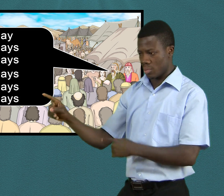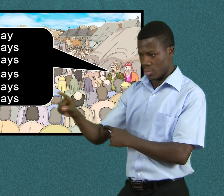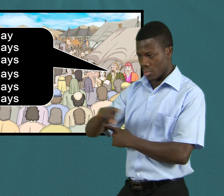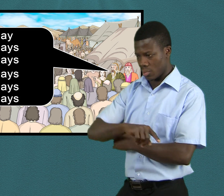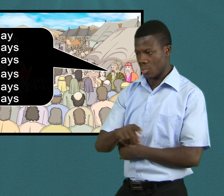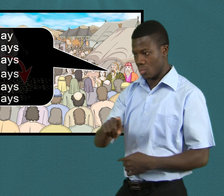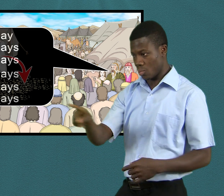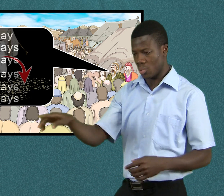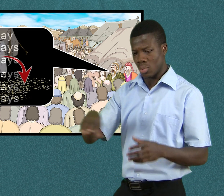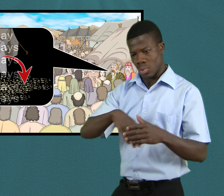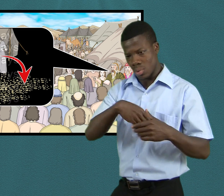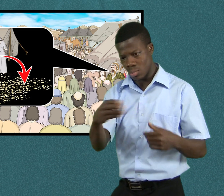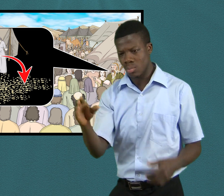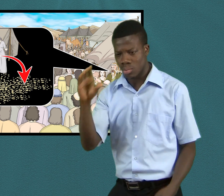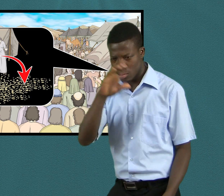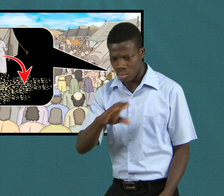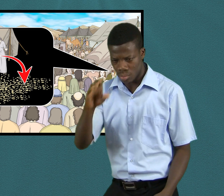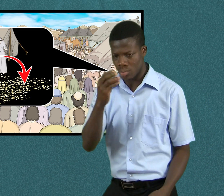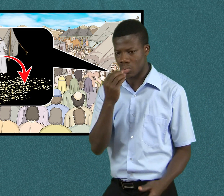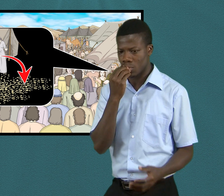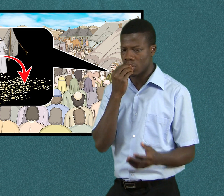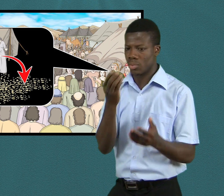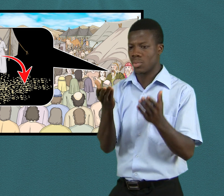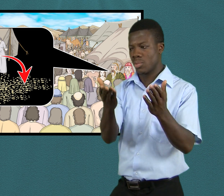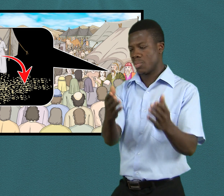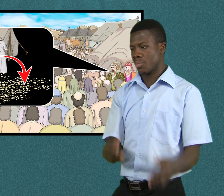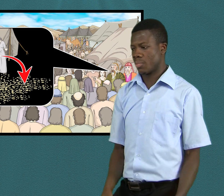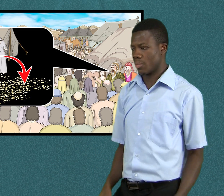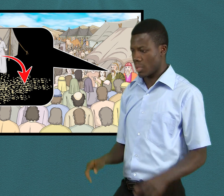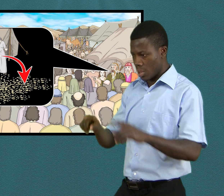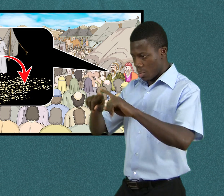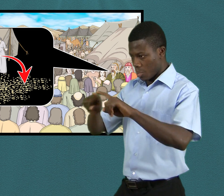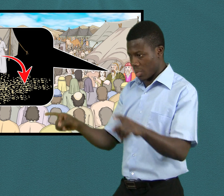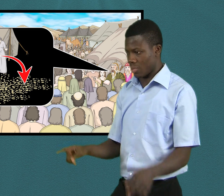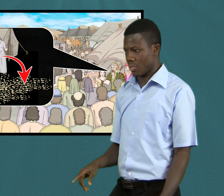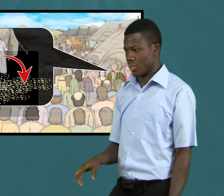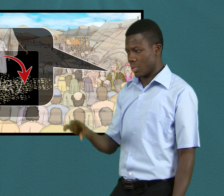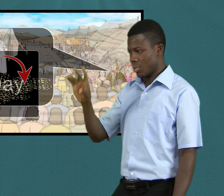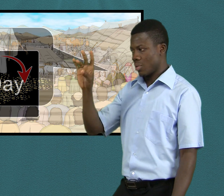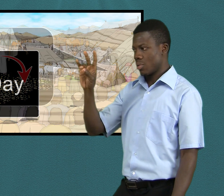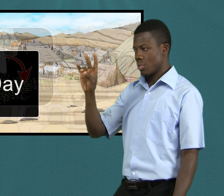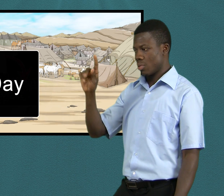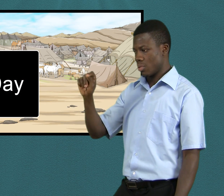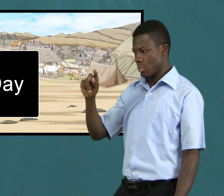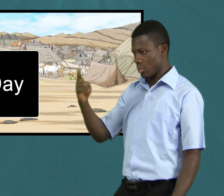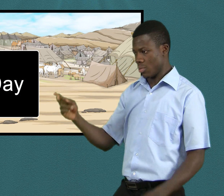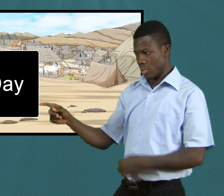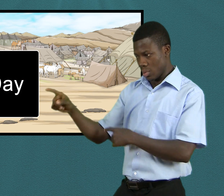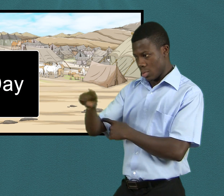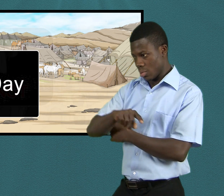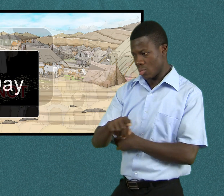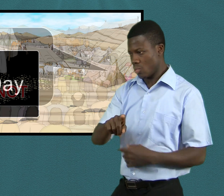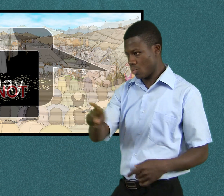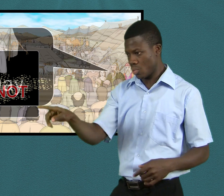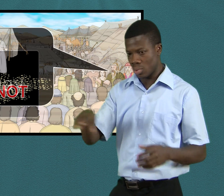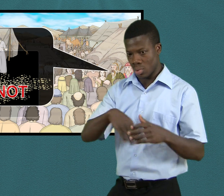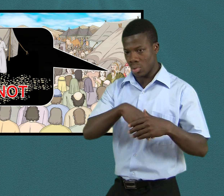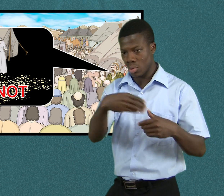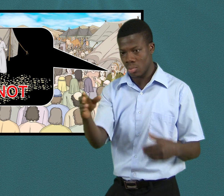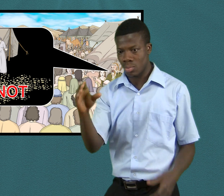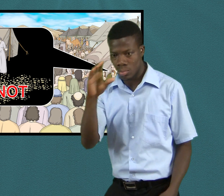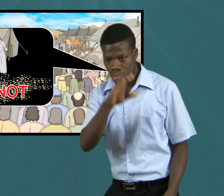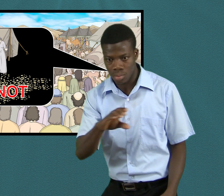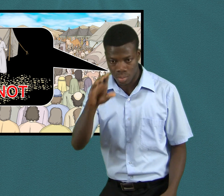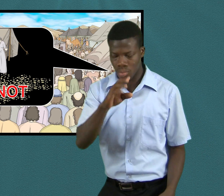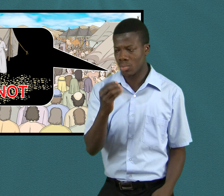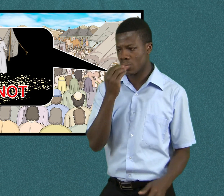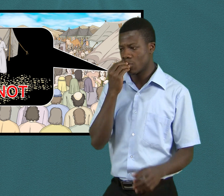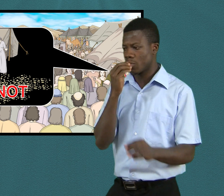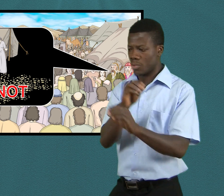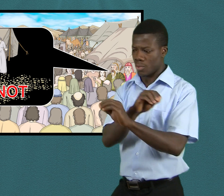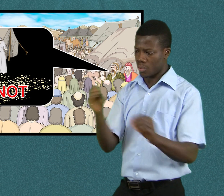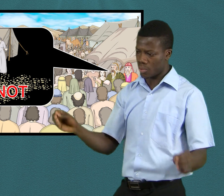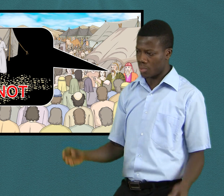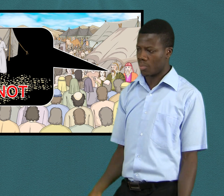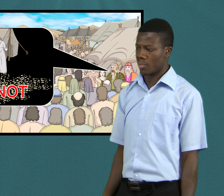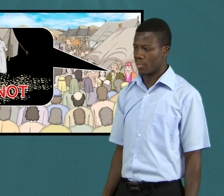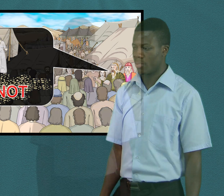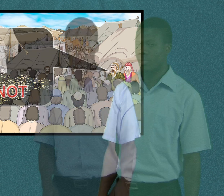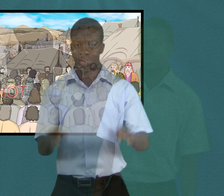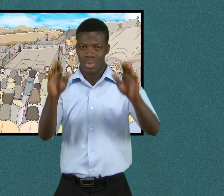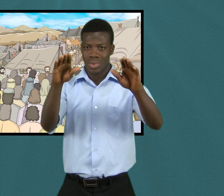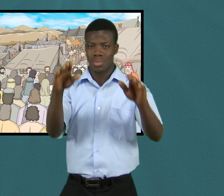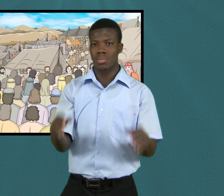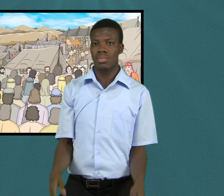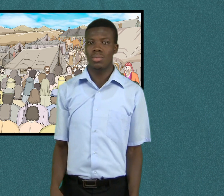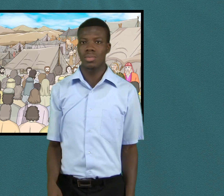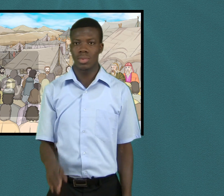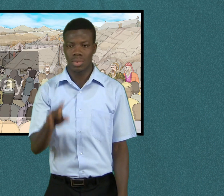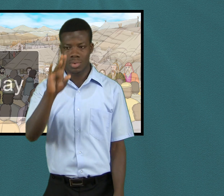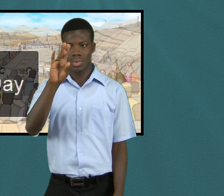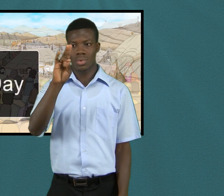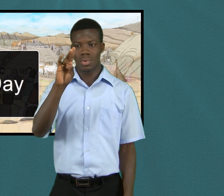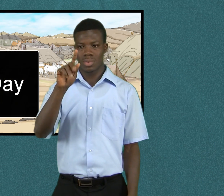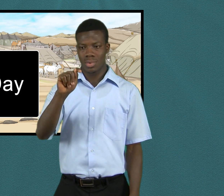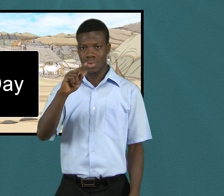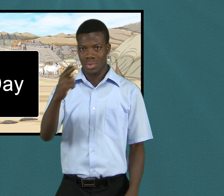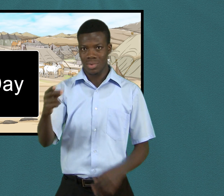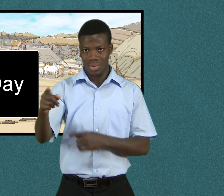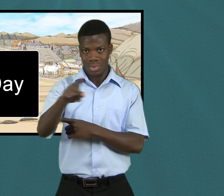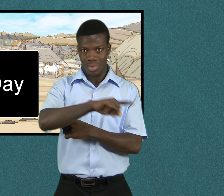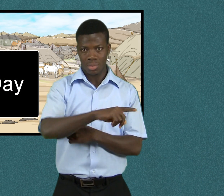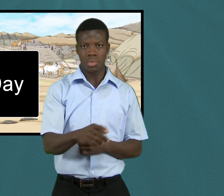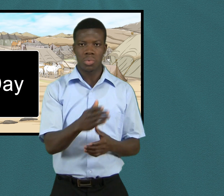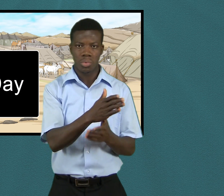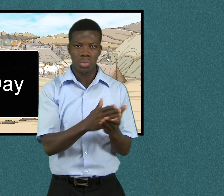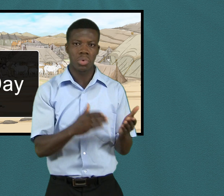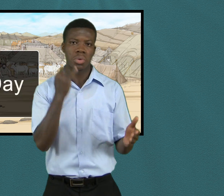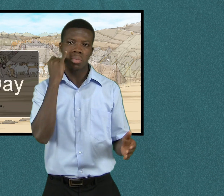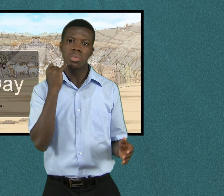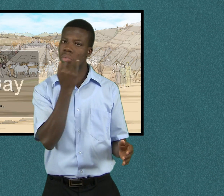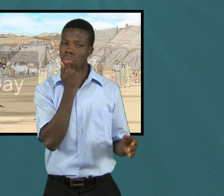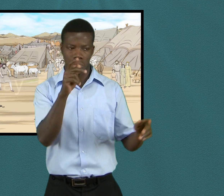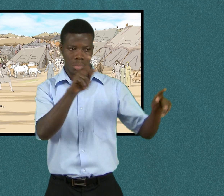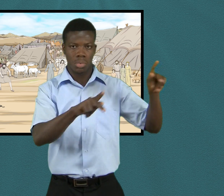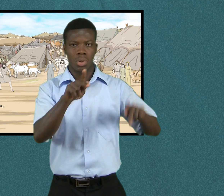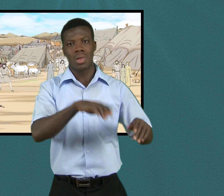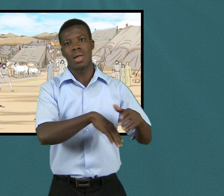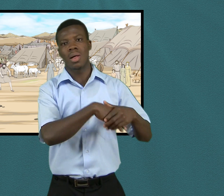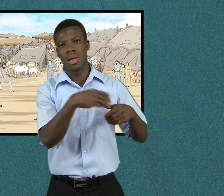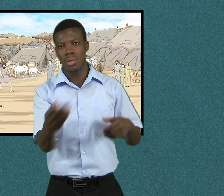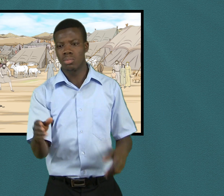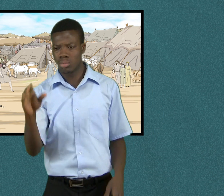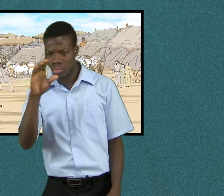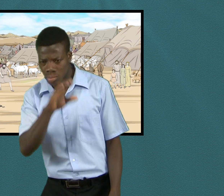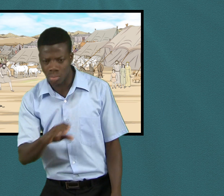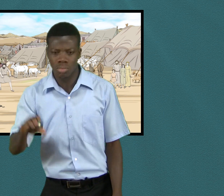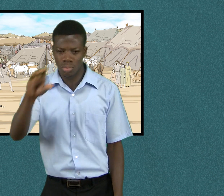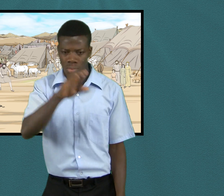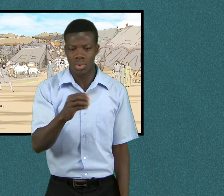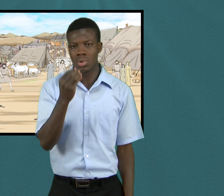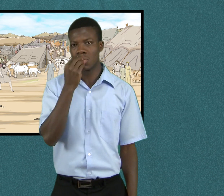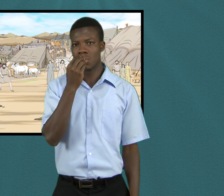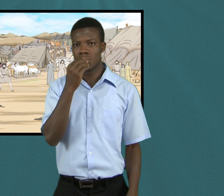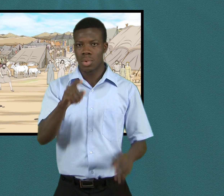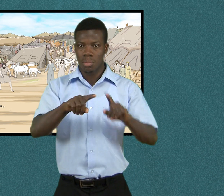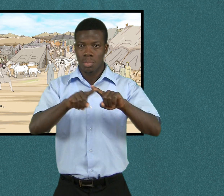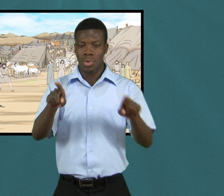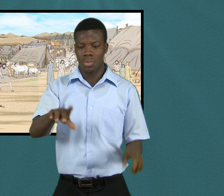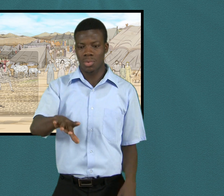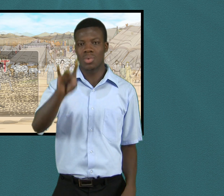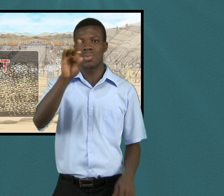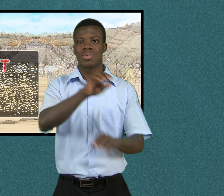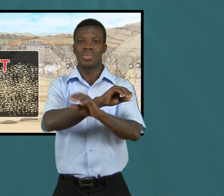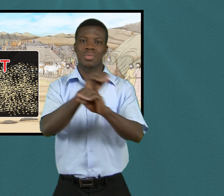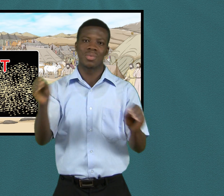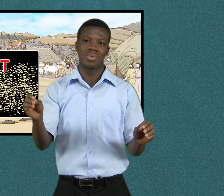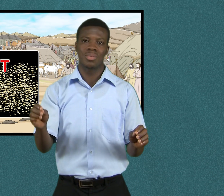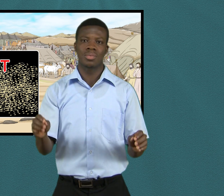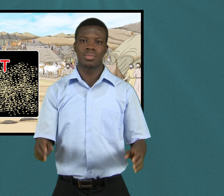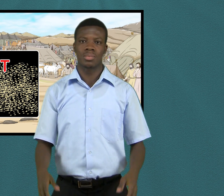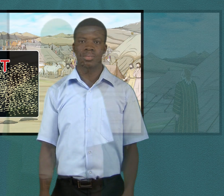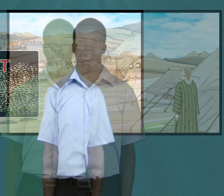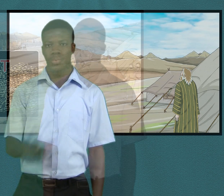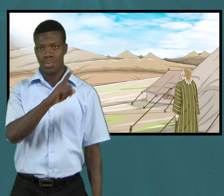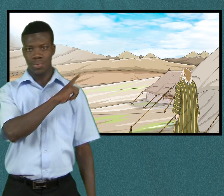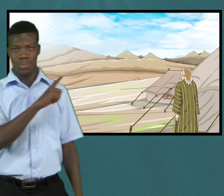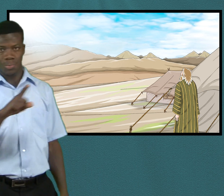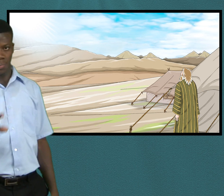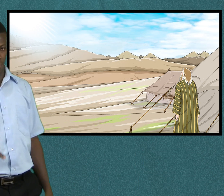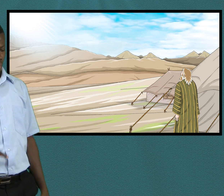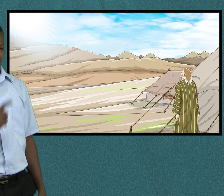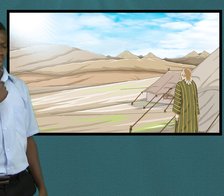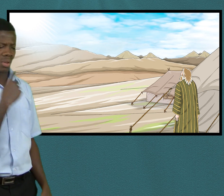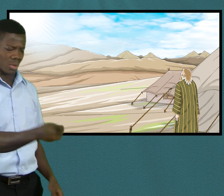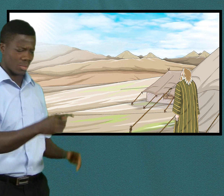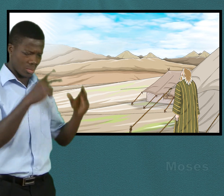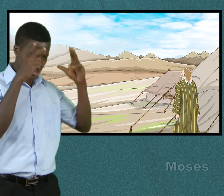Yet on the seventh day some of the people went out to gather, but they did not find anything.